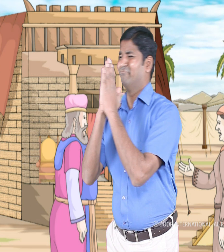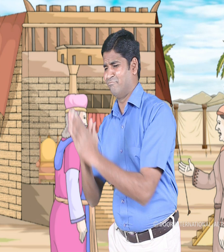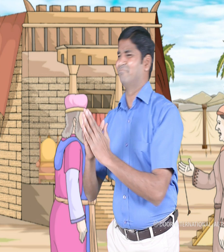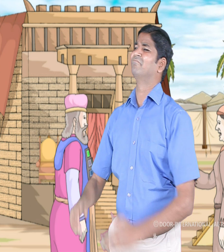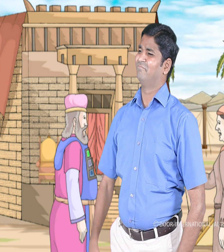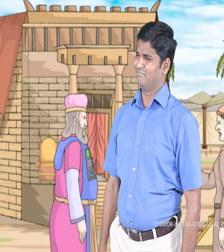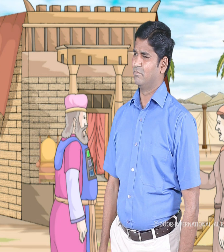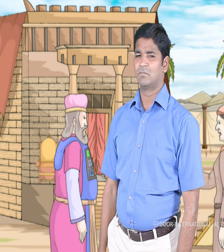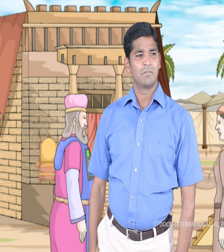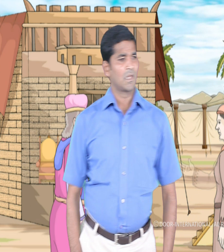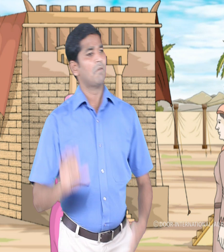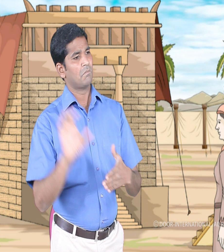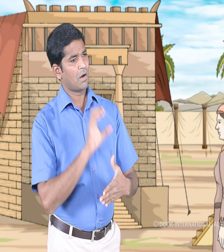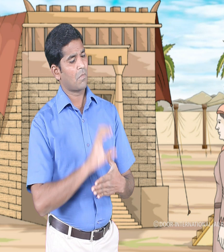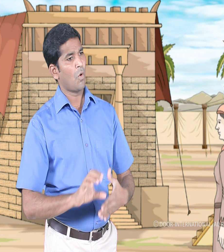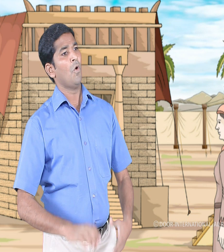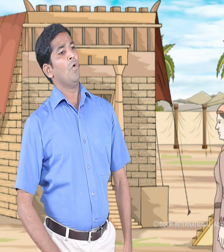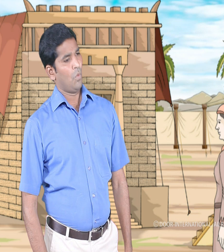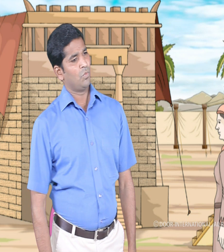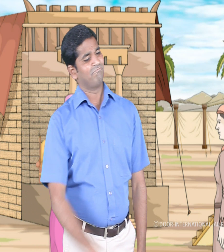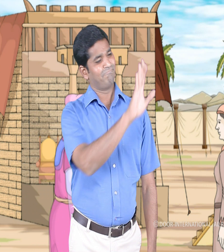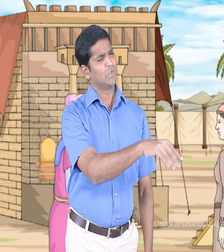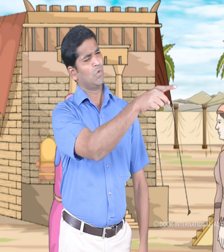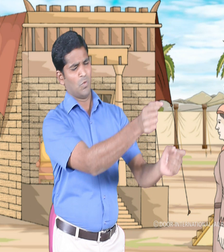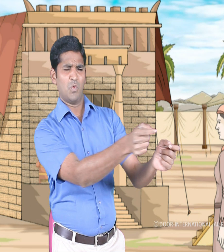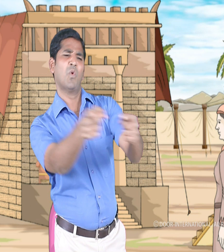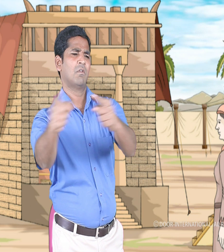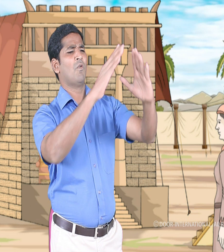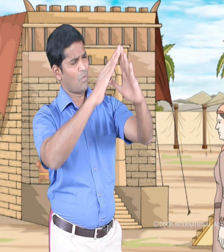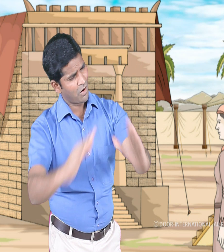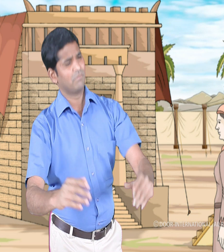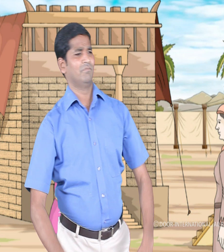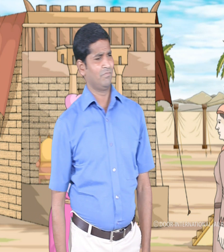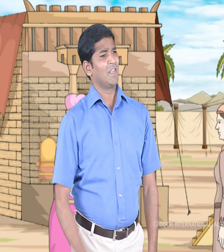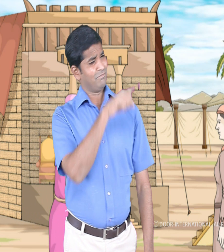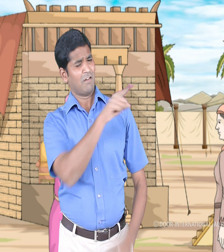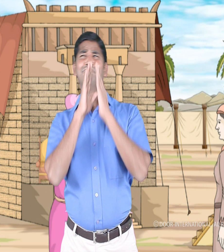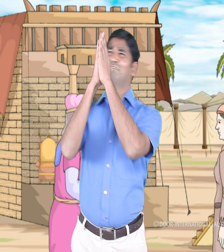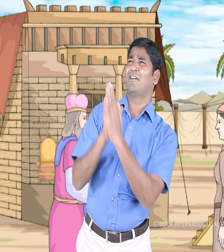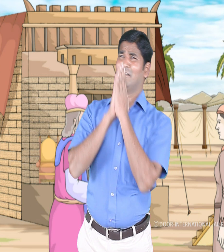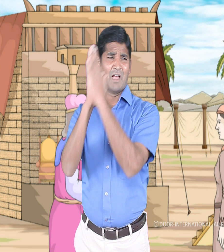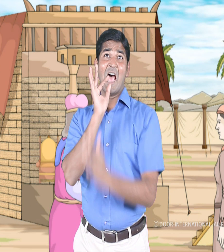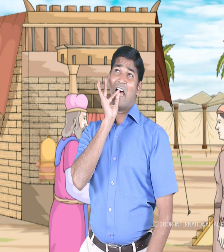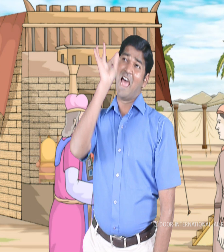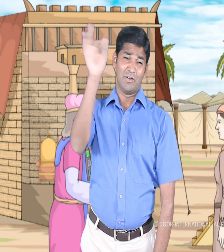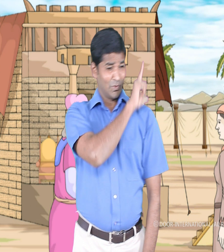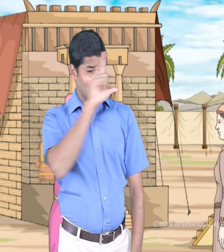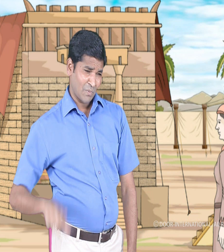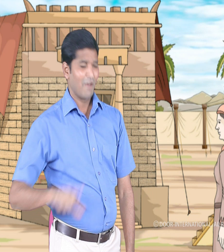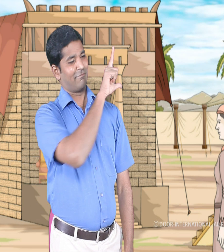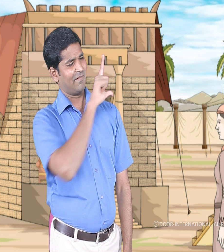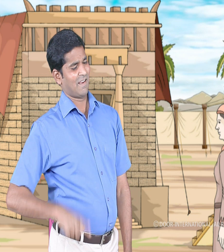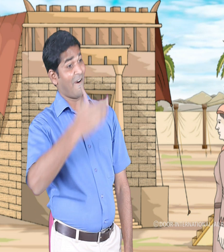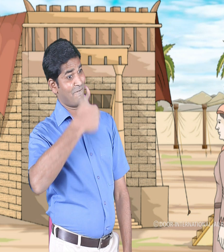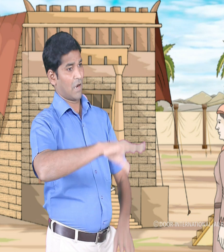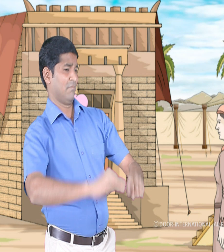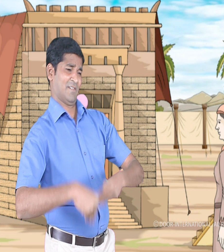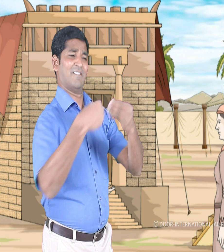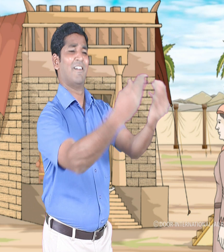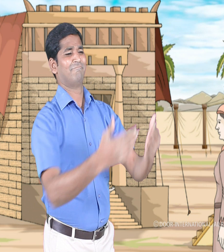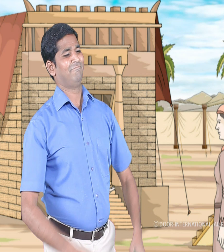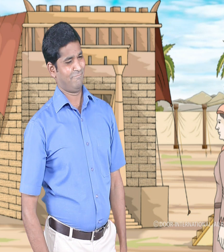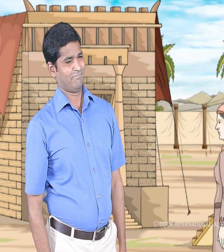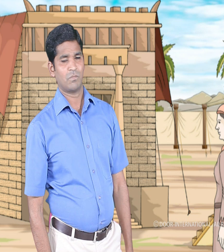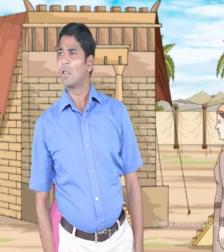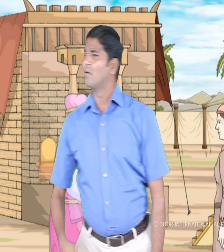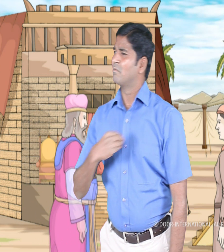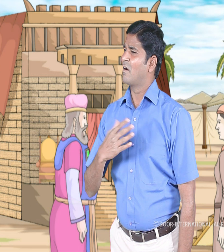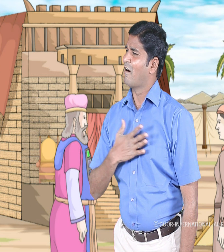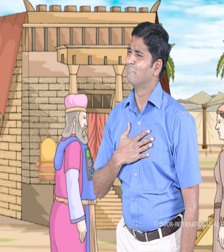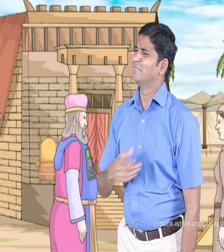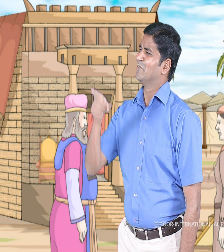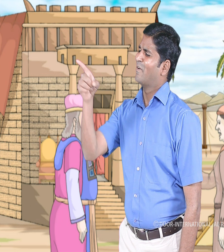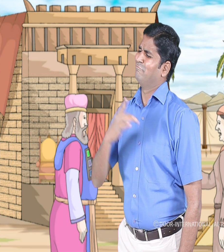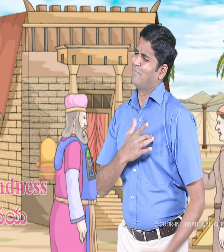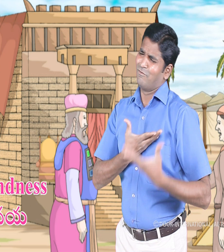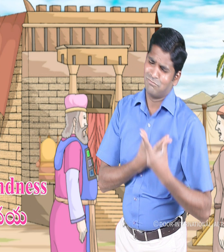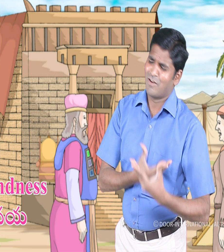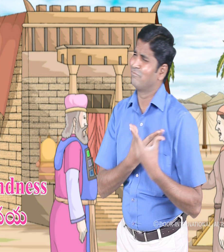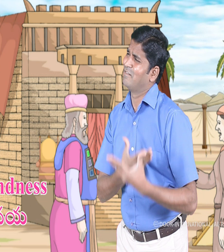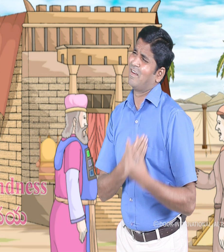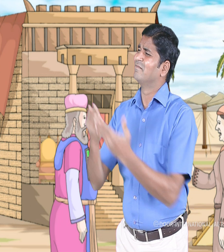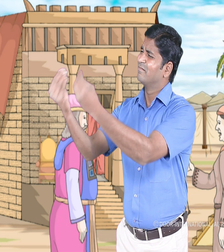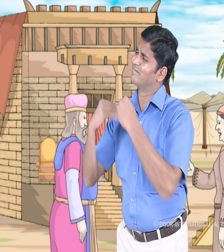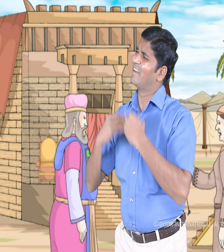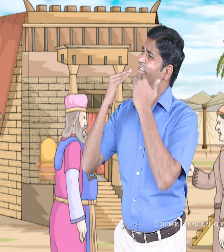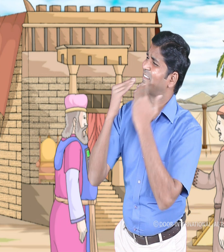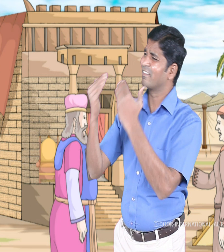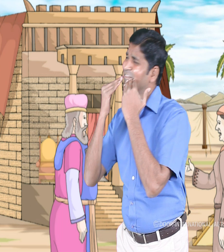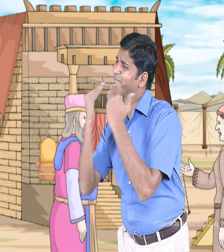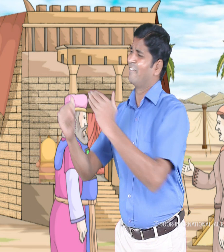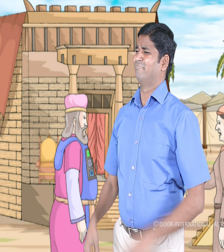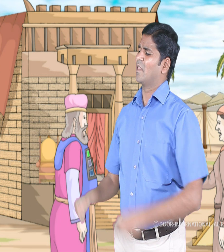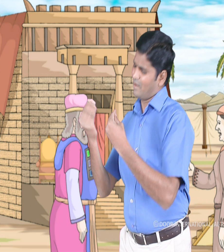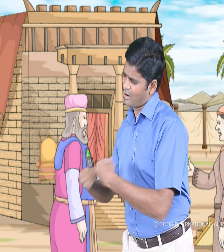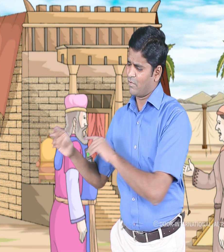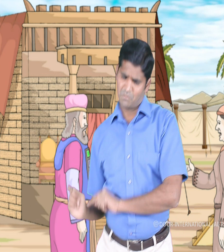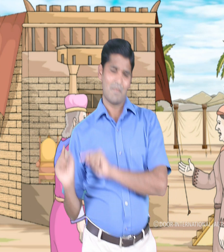for all this time I have been praying out of the depth of my anguish and grief.” “Go in peace,” Eli replied, “and may the God of Israel grant the petition you have asked of Him.”